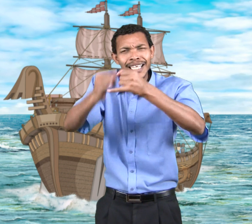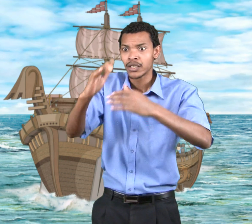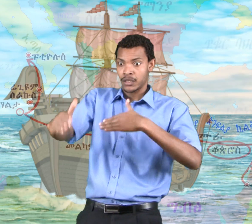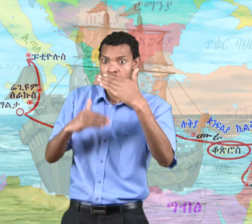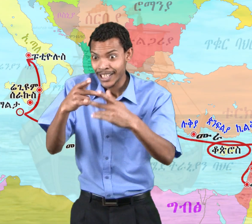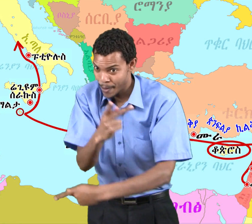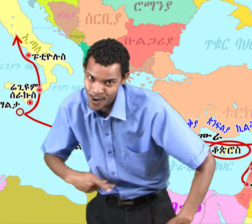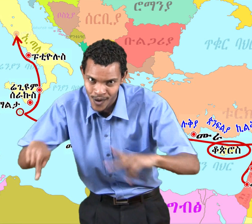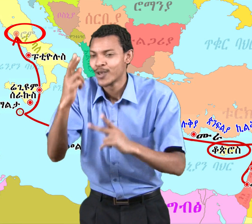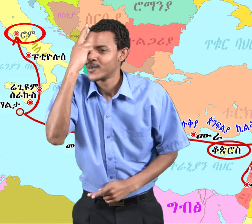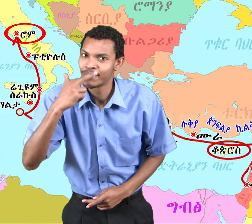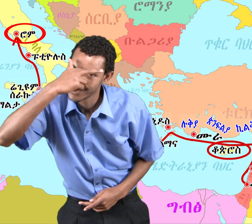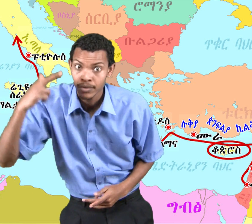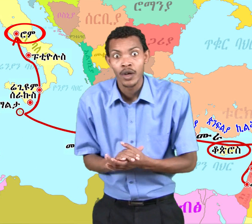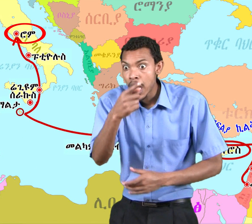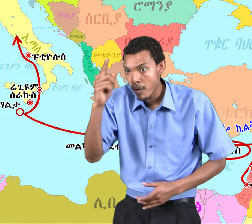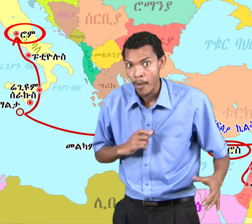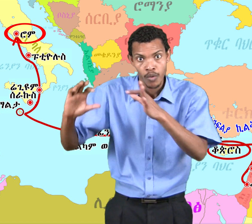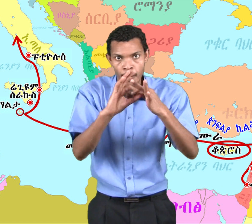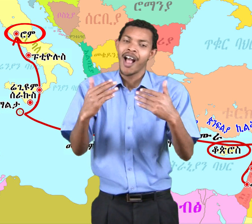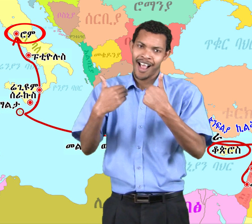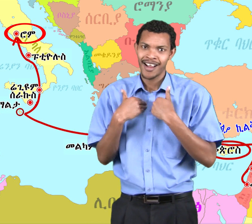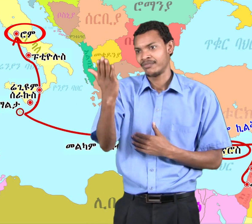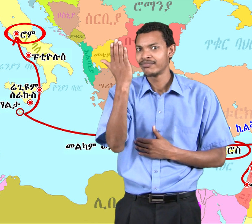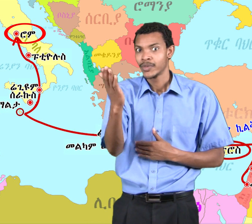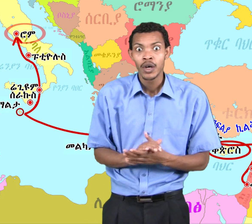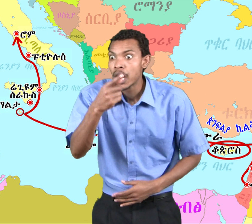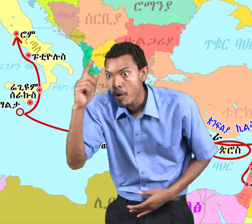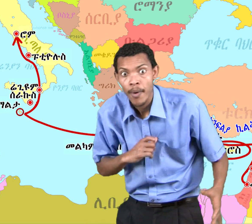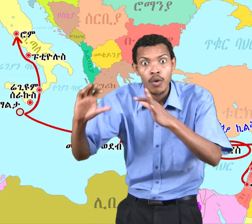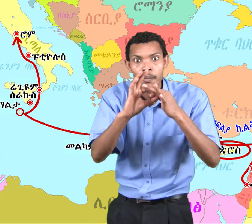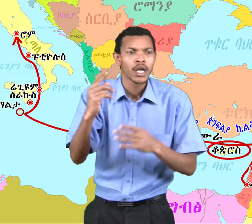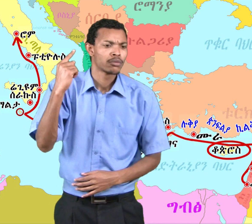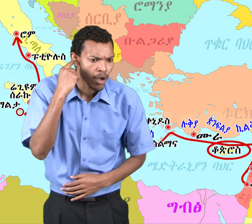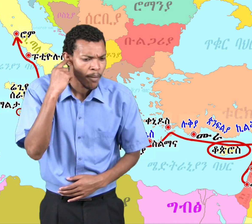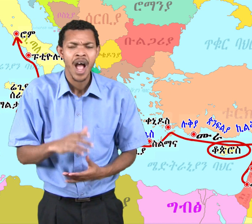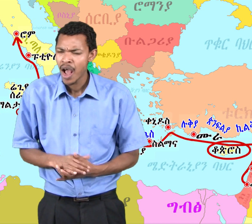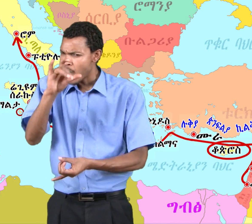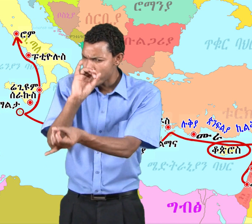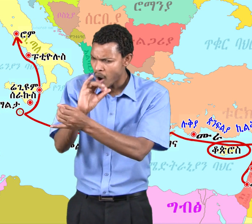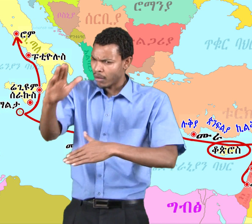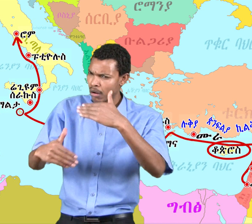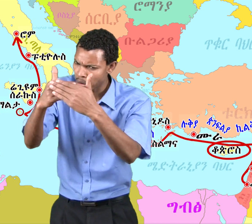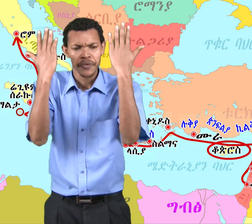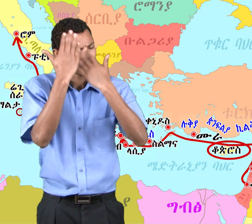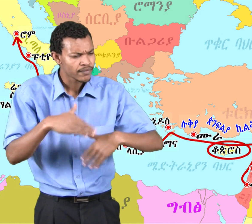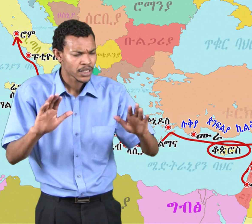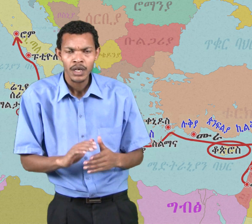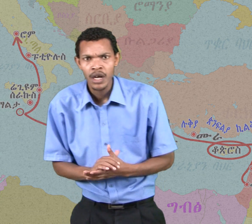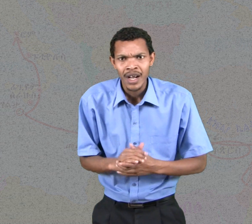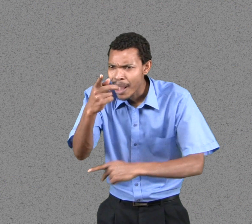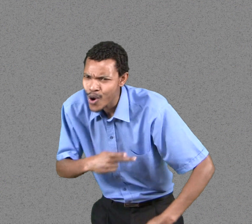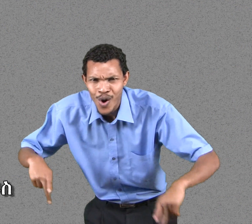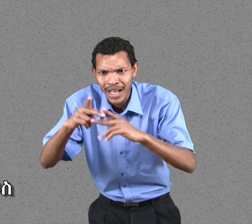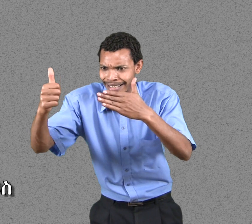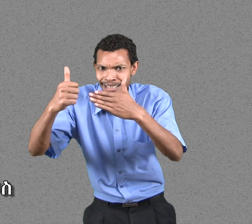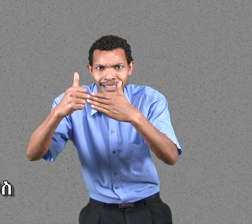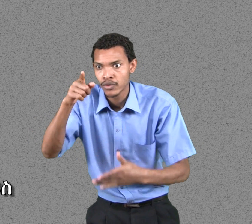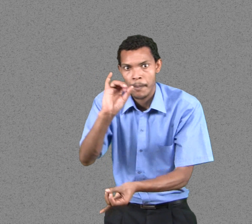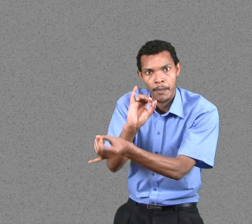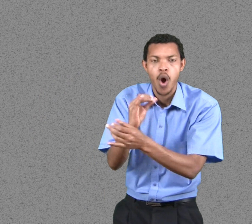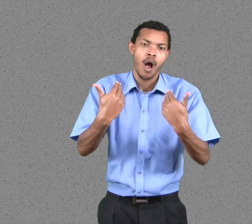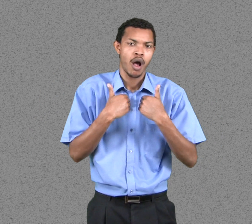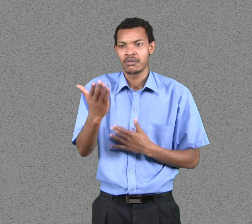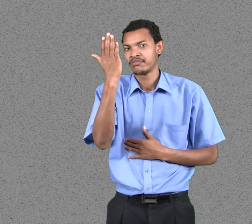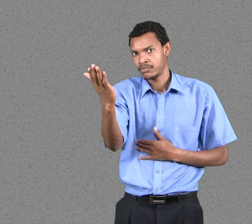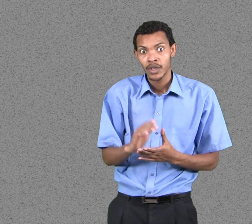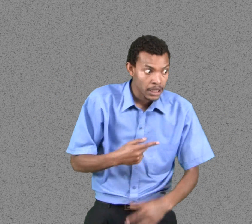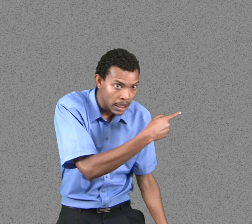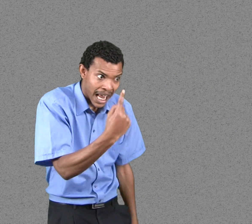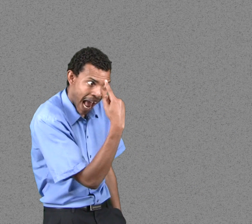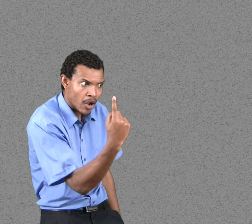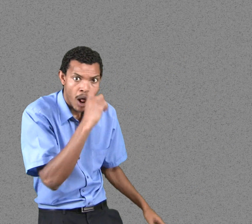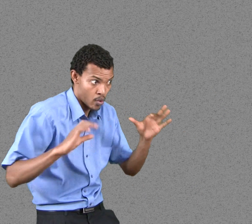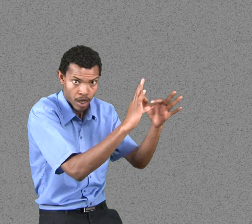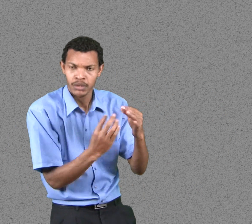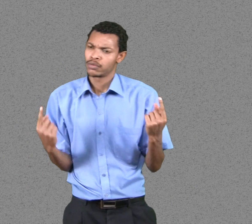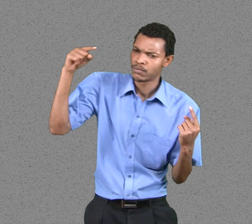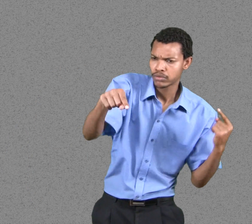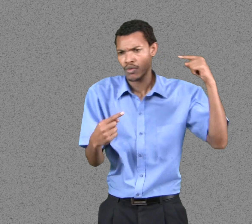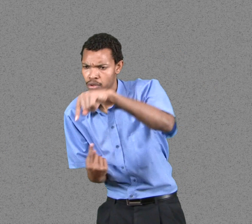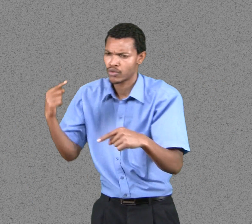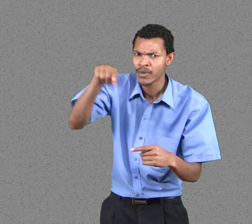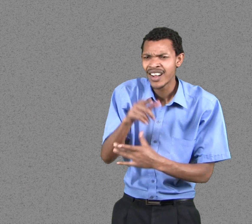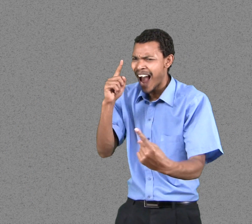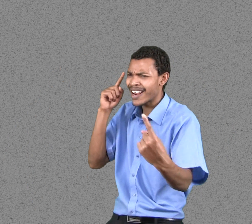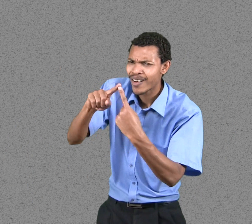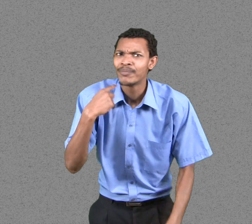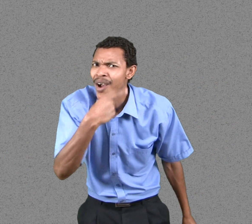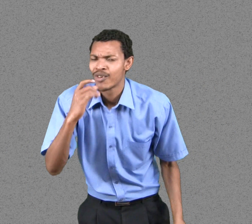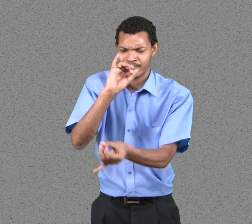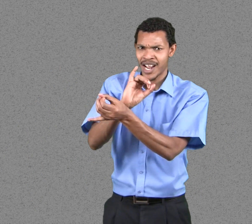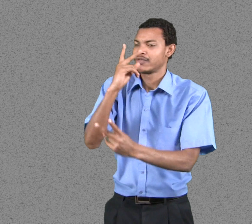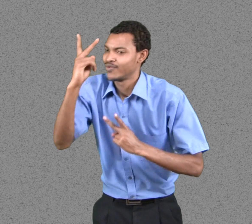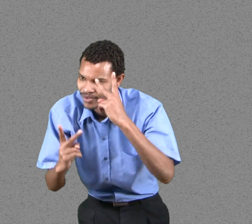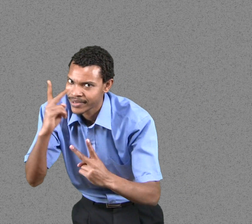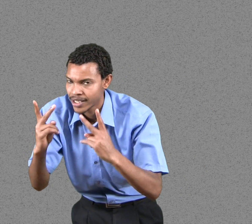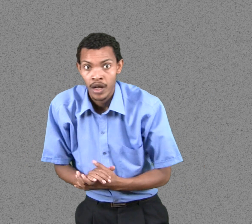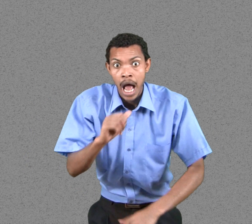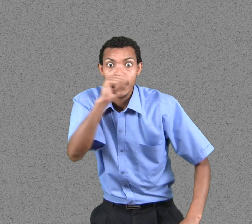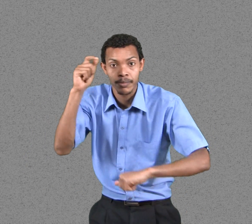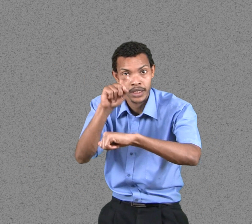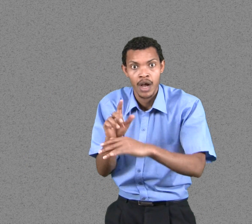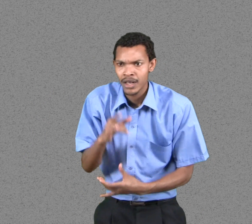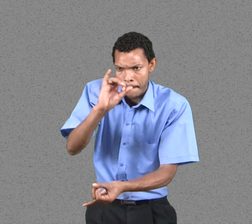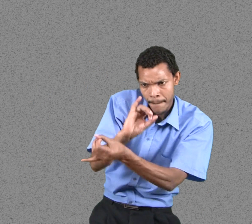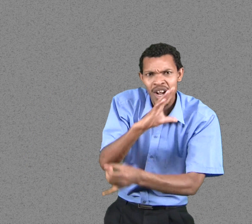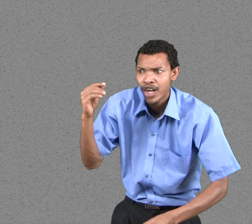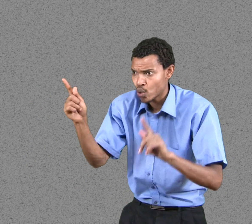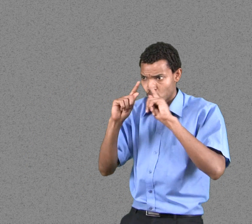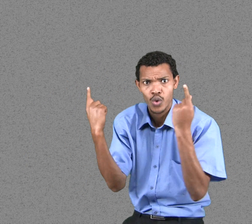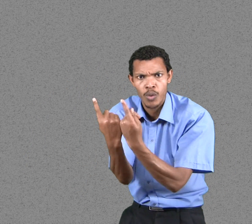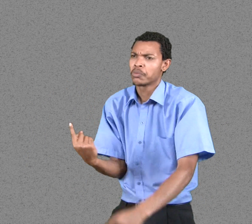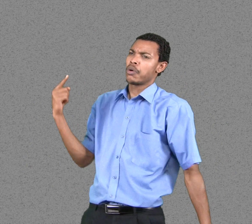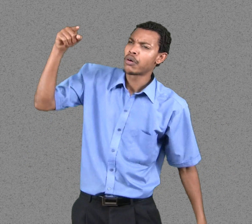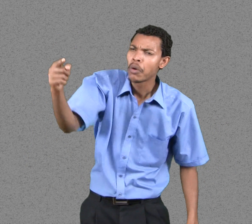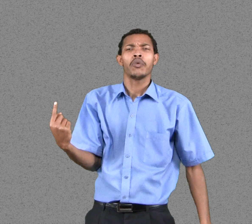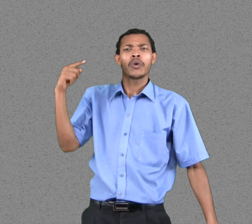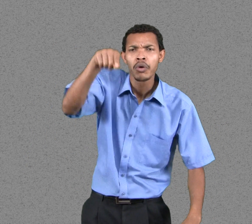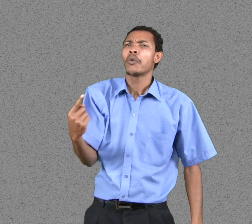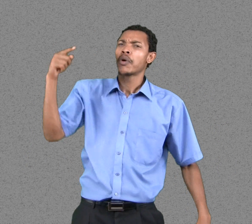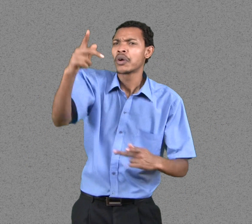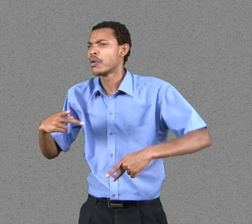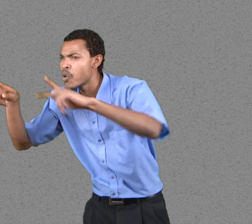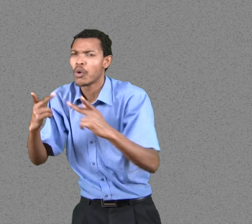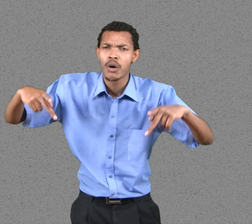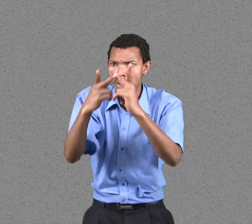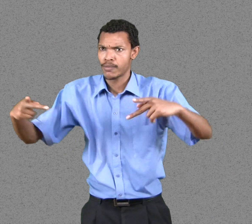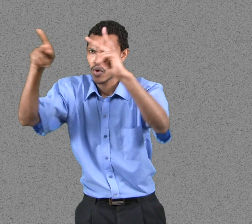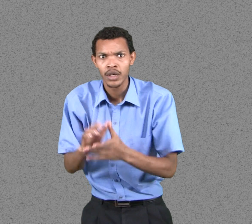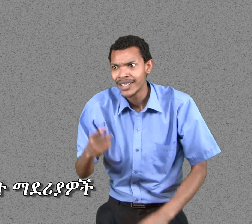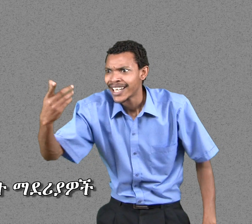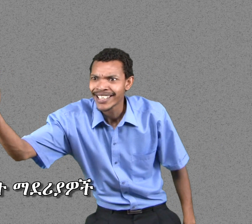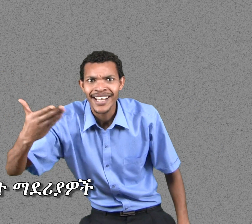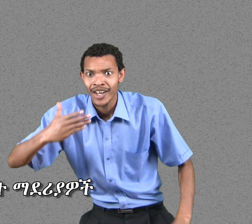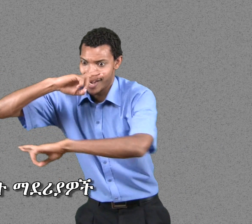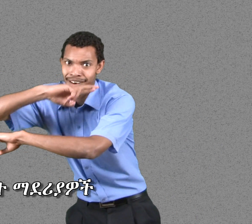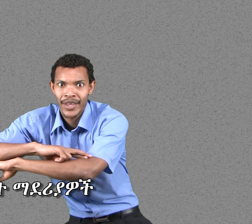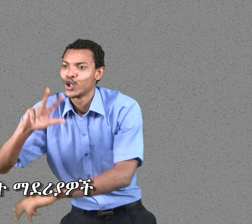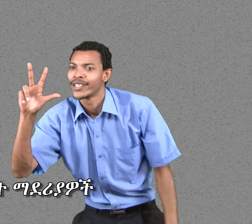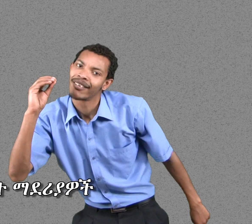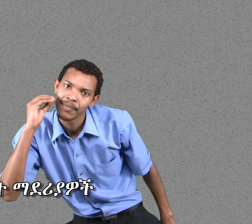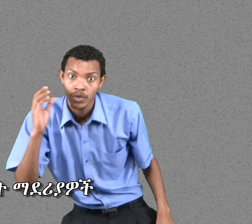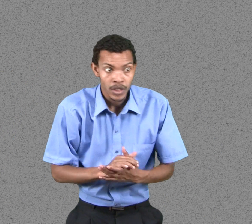The brothers there had heard about us and traveled as far as the Forum of Appius and the Three Taverns to meet us.